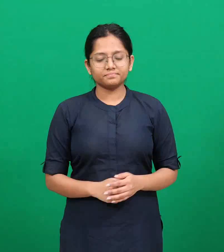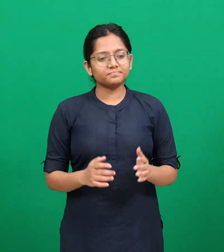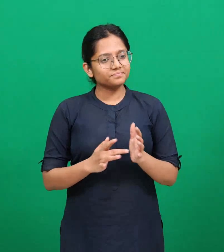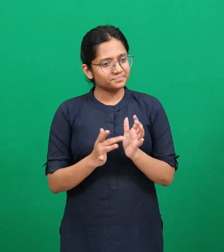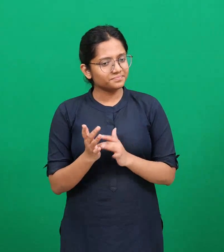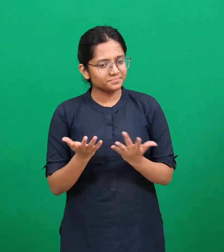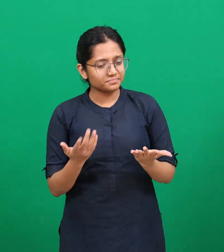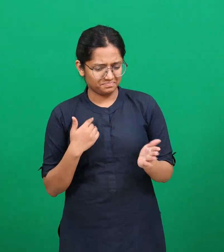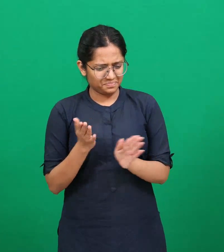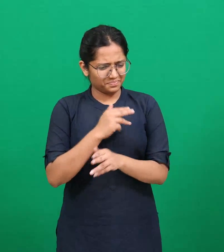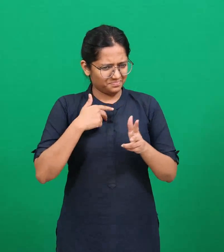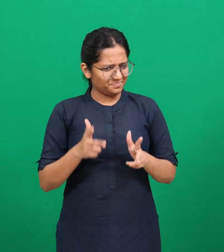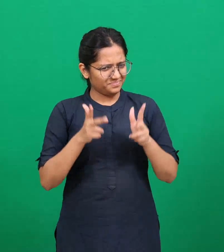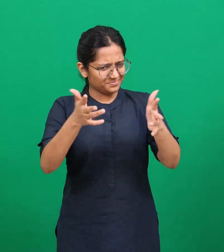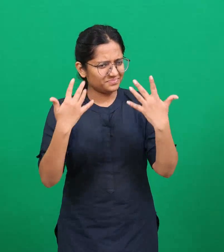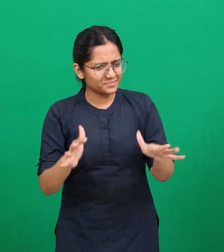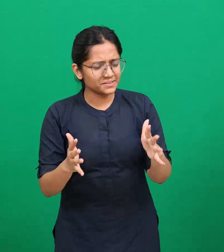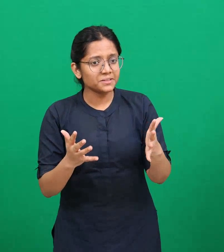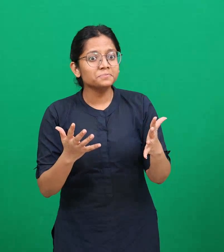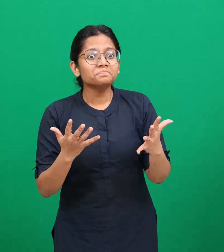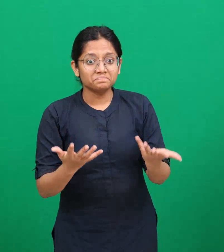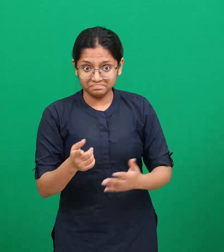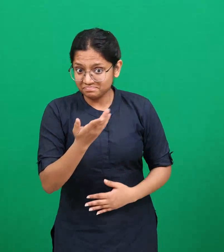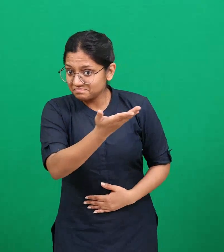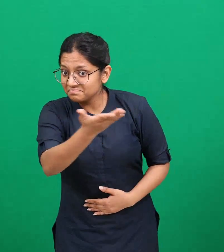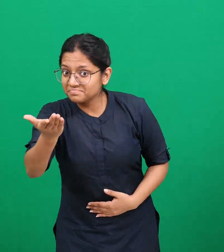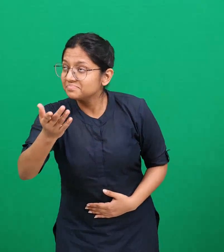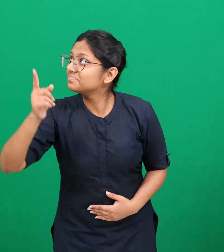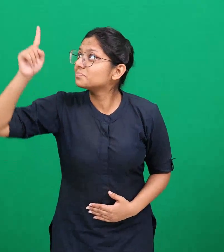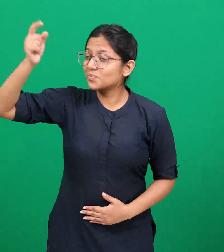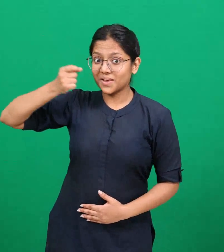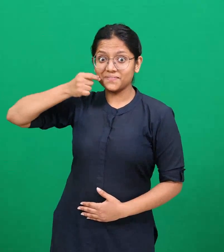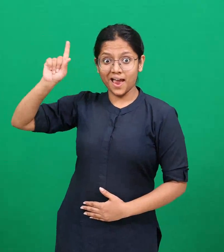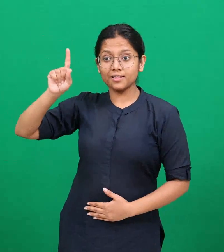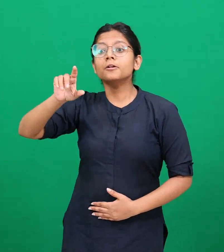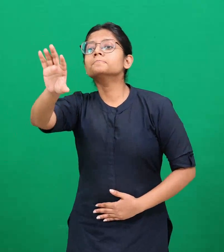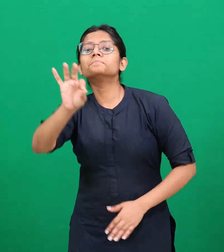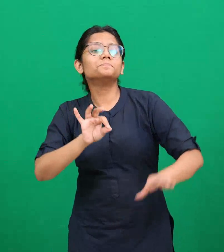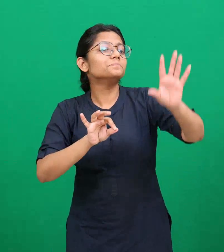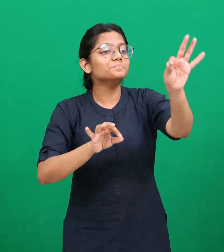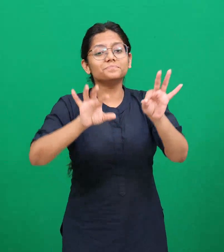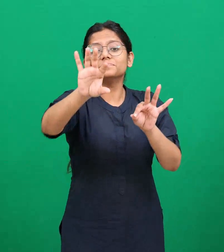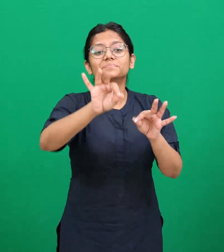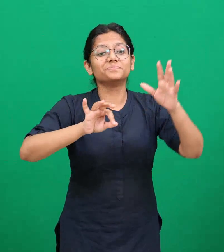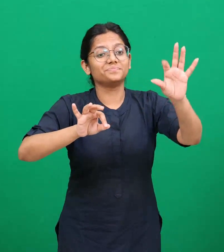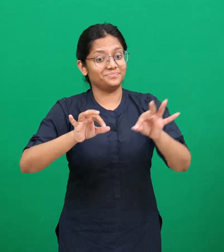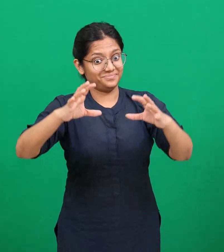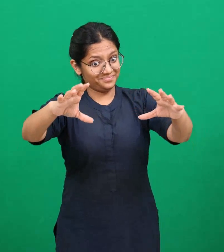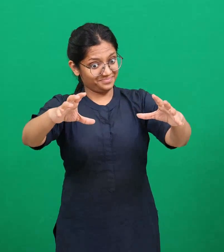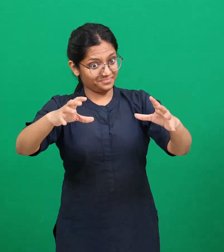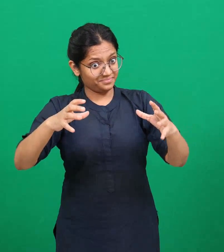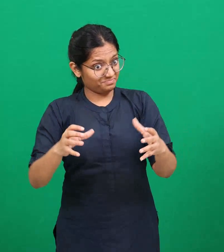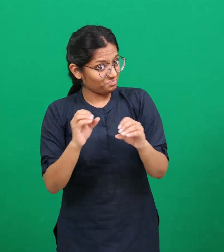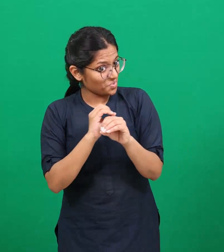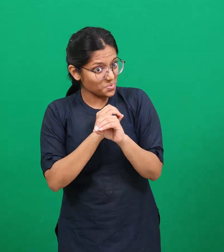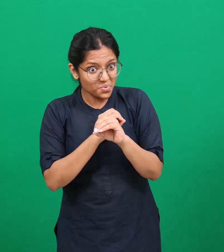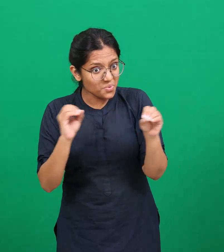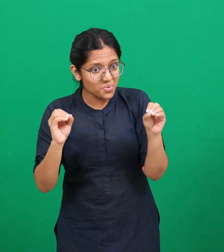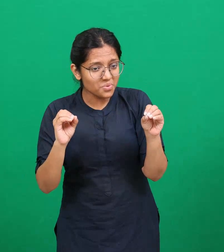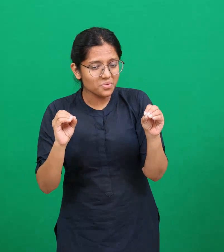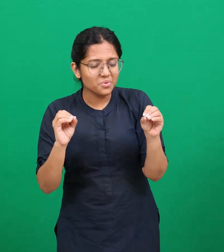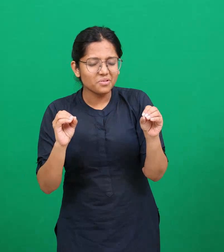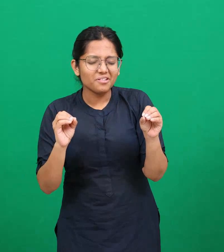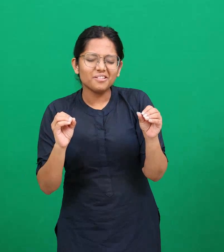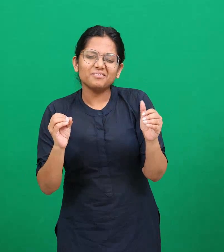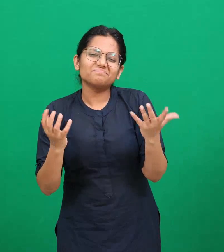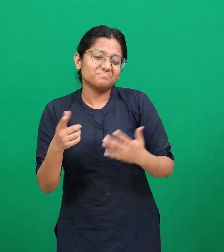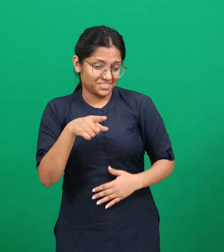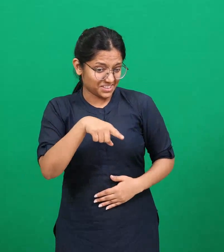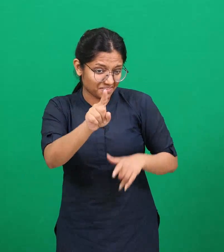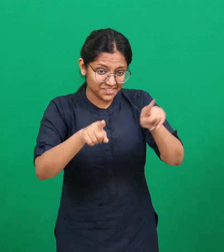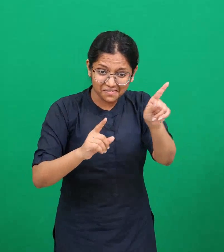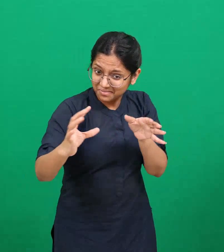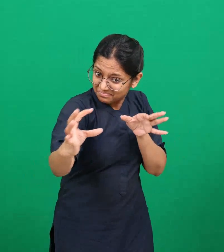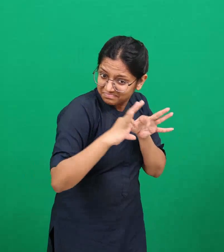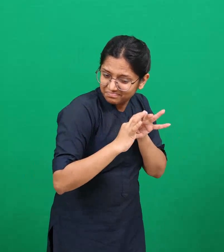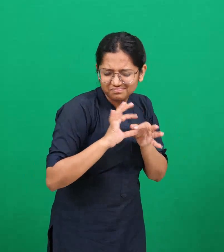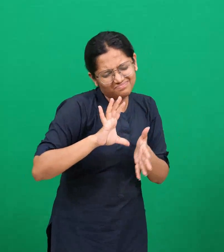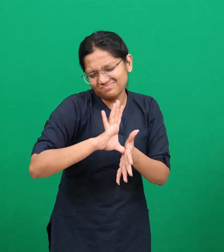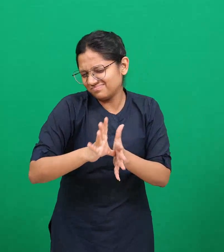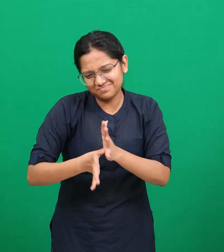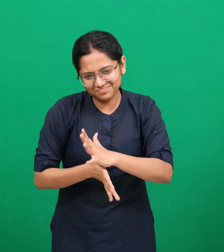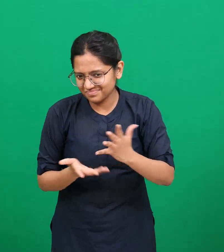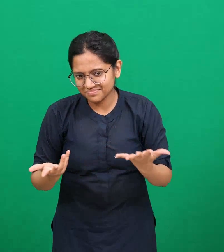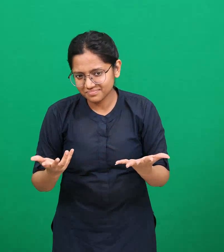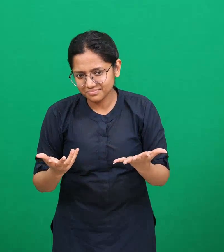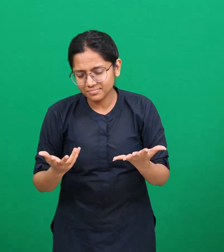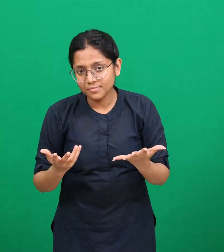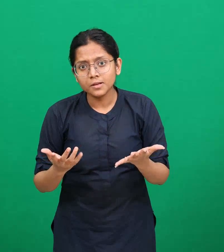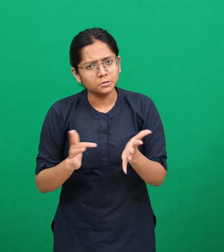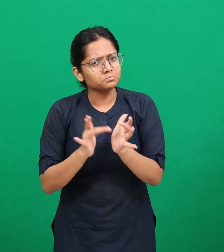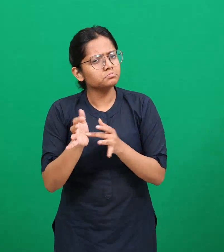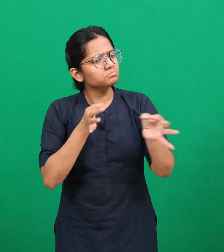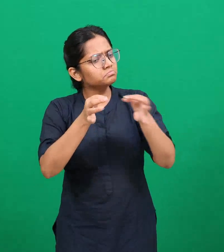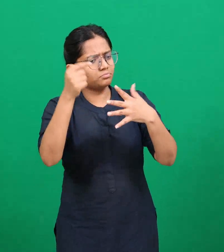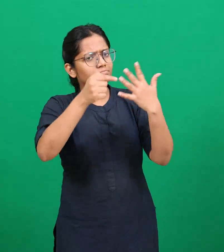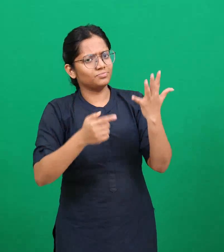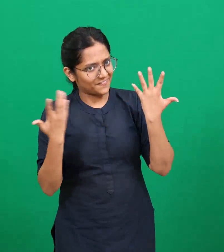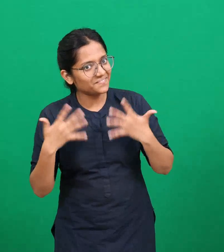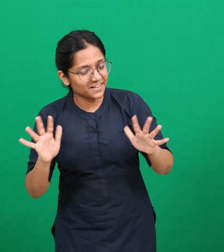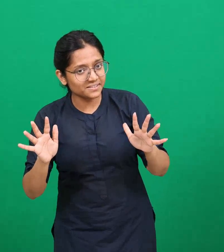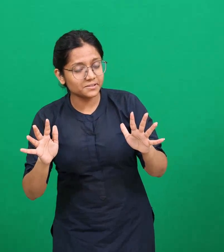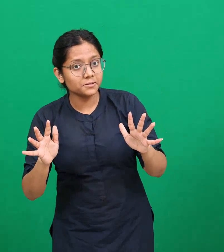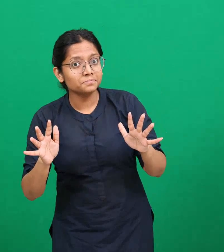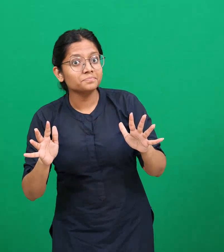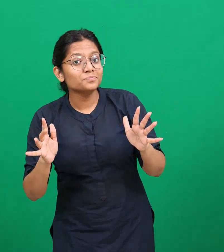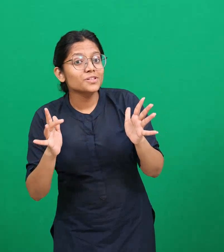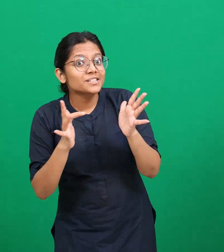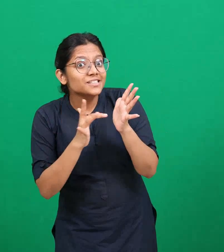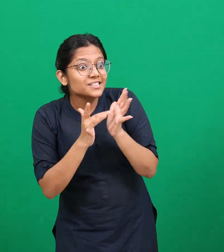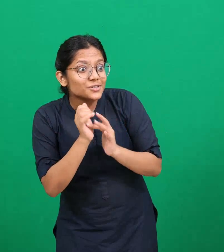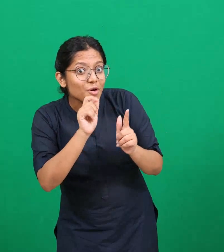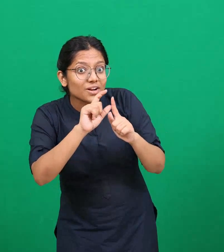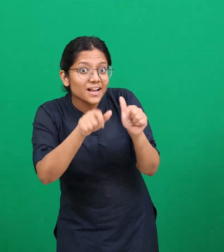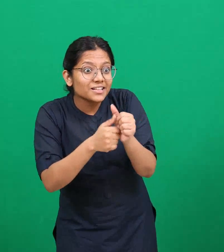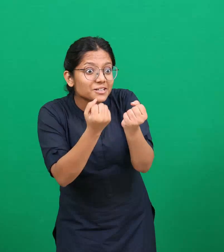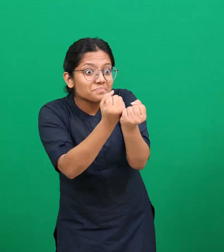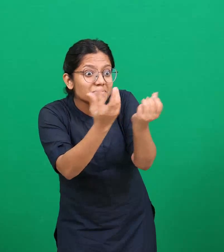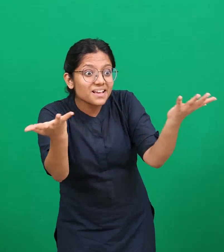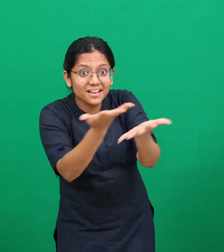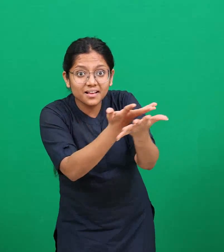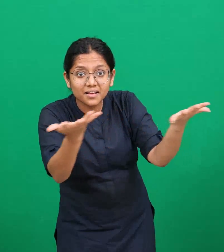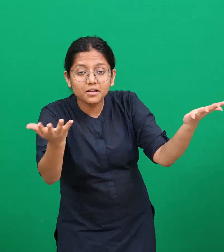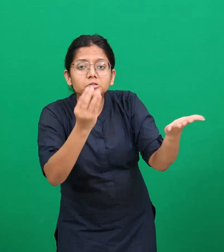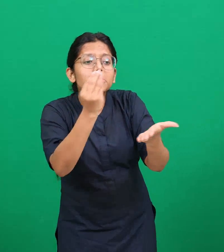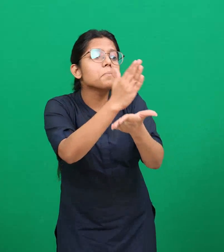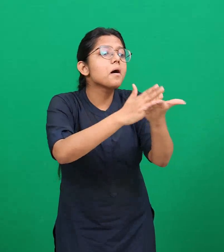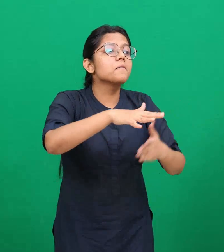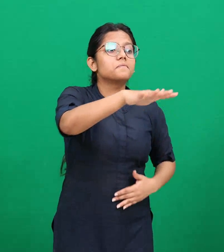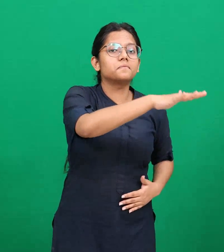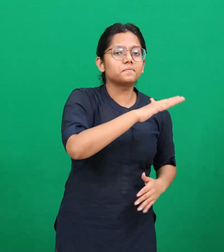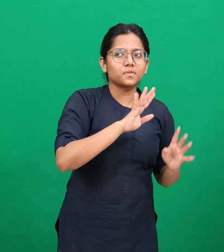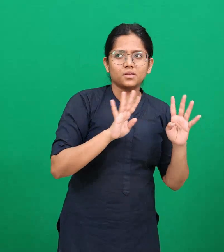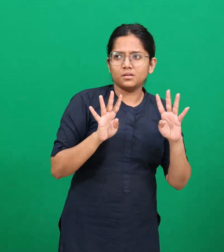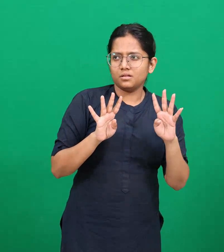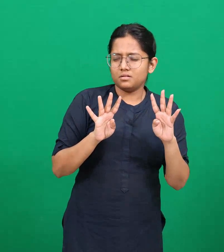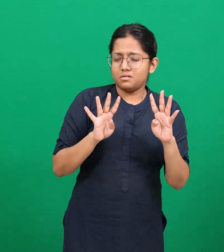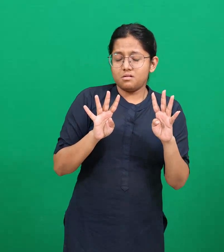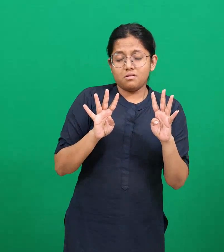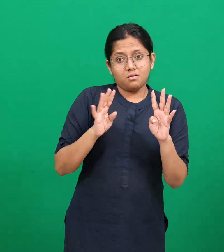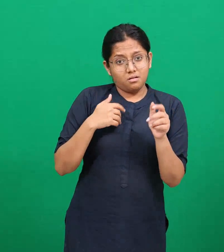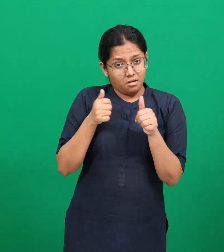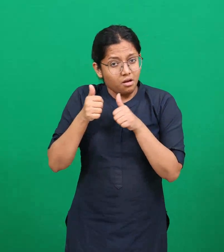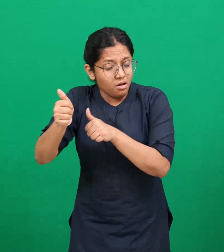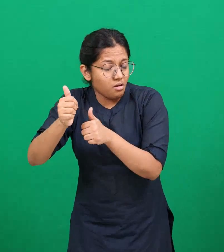Then Jesus said, "This is why I told you that no one can come to Me unless the Father has granted it to him."